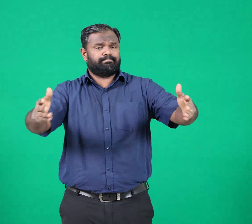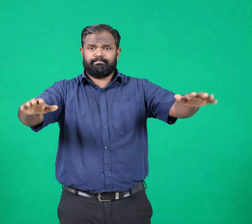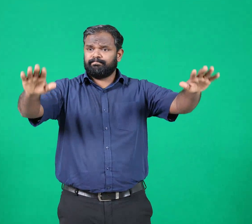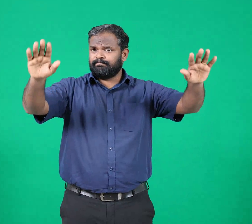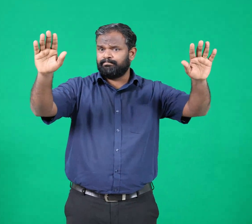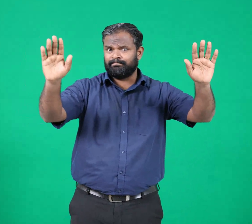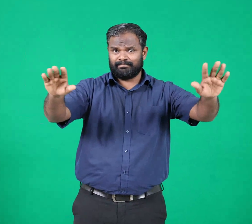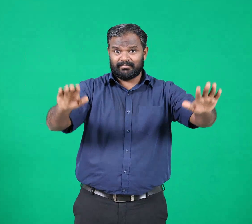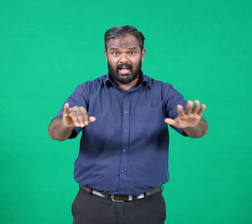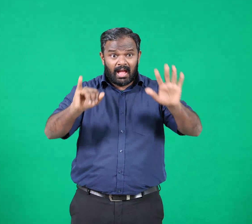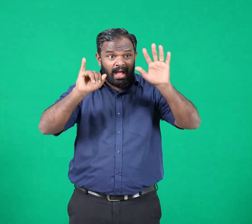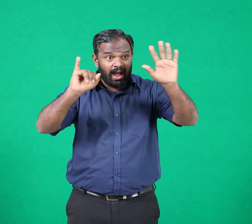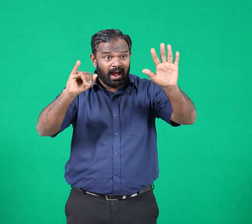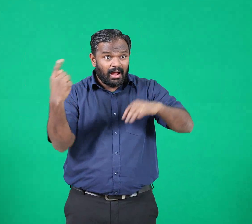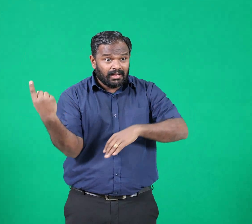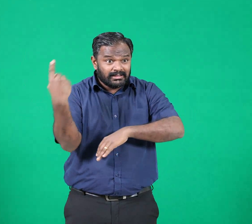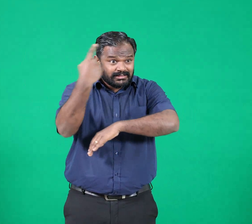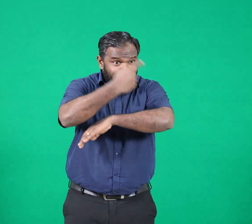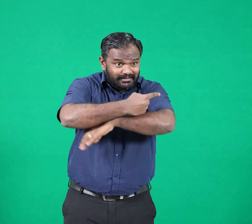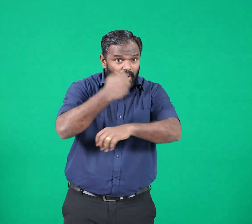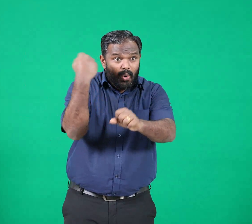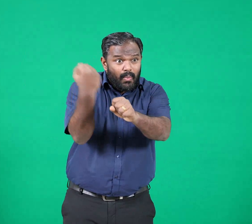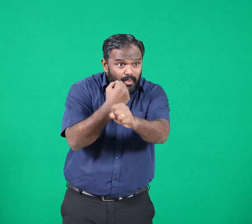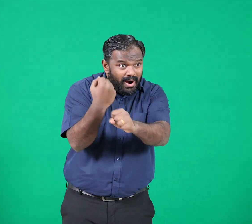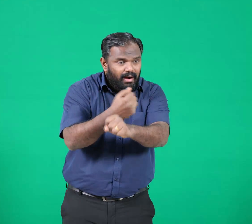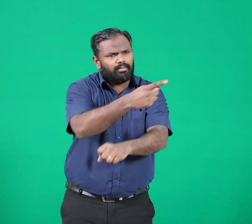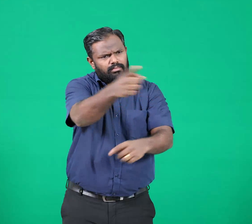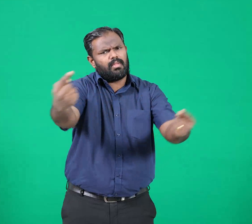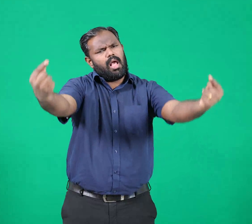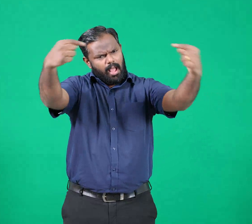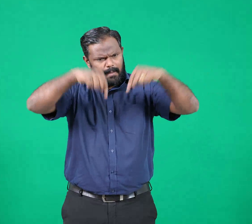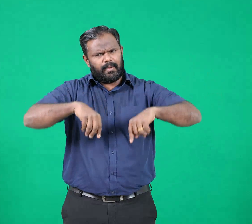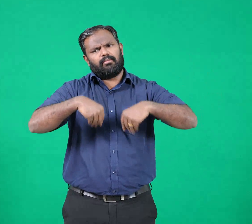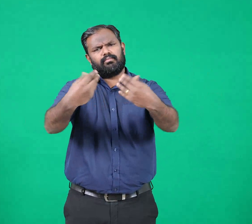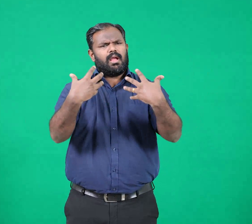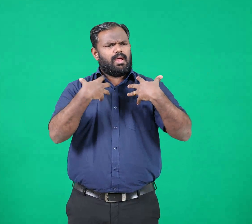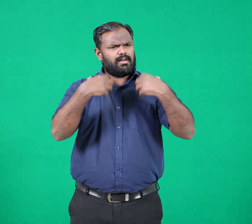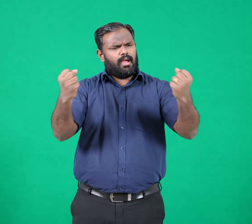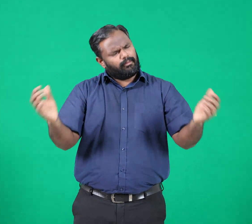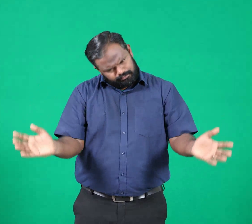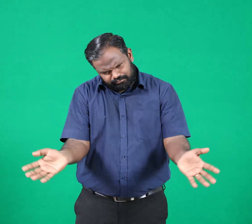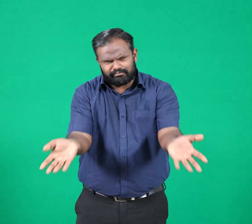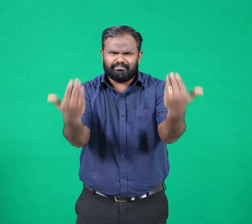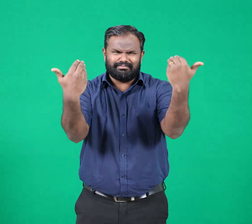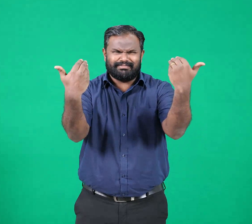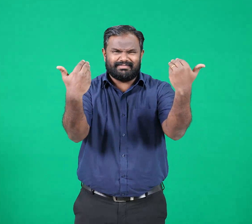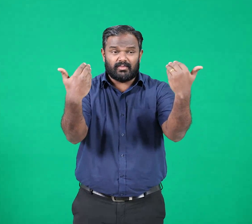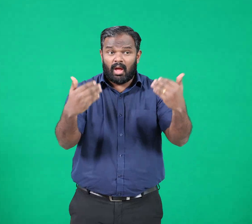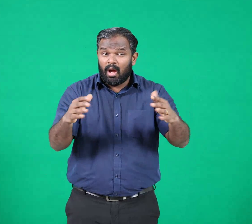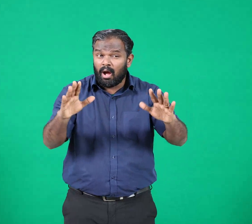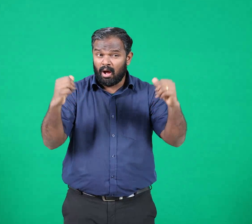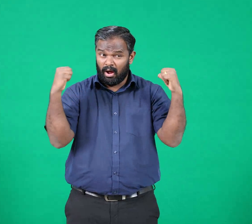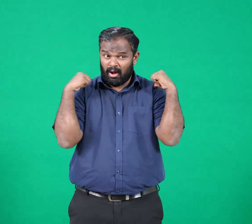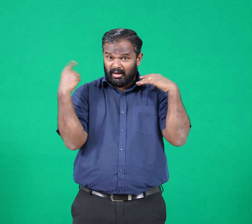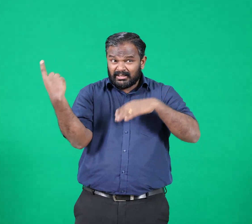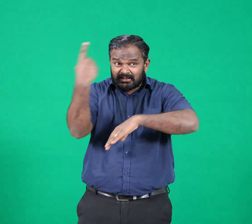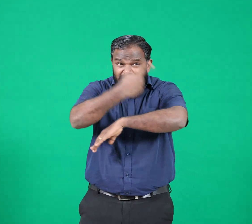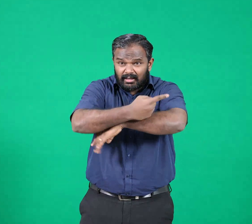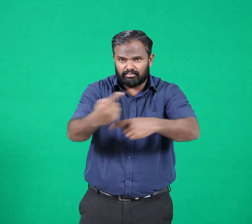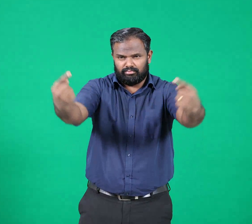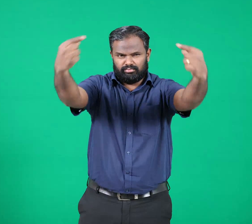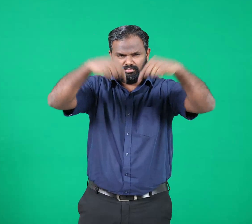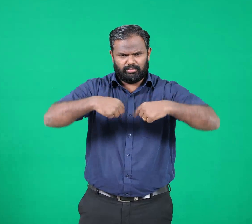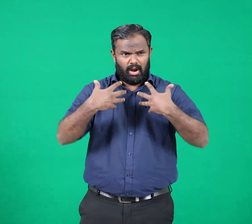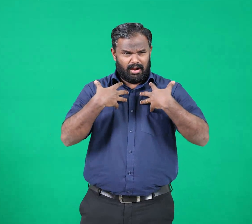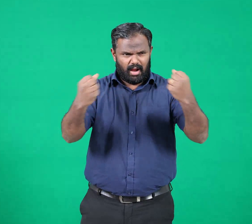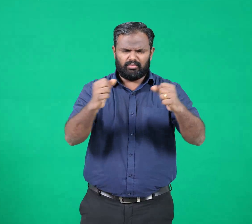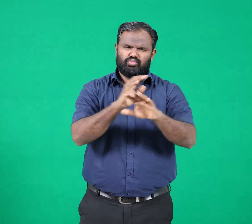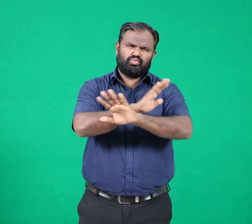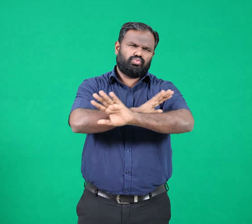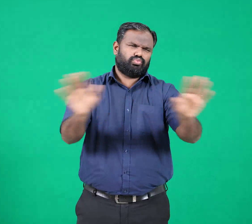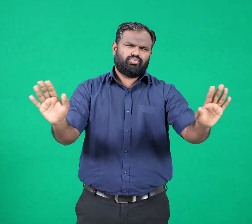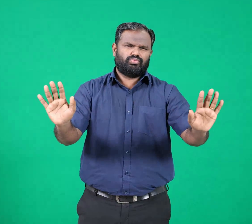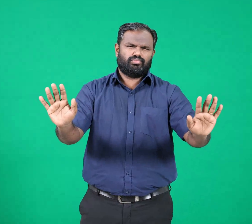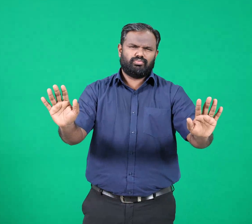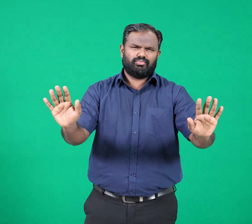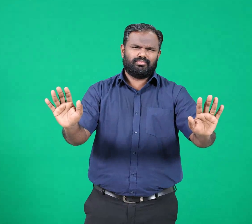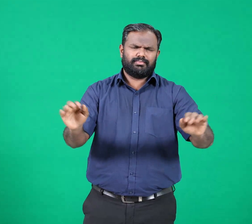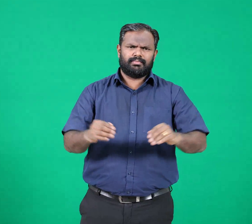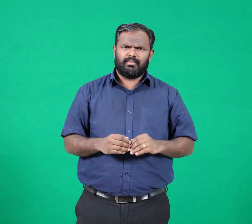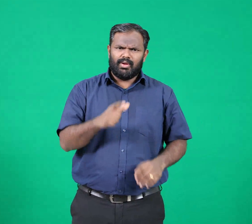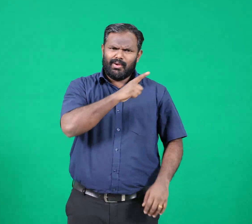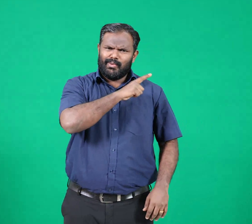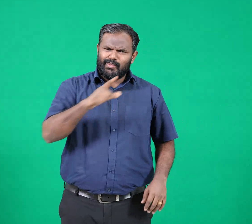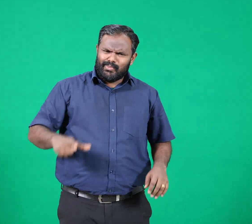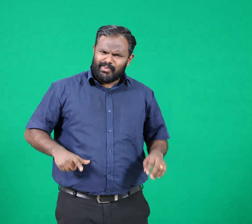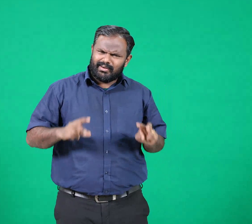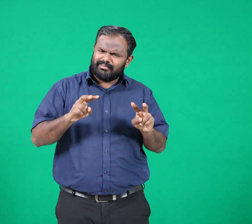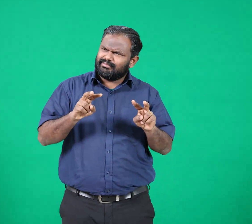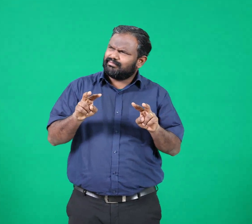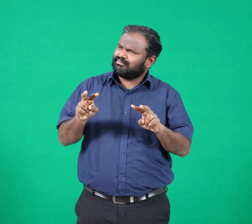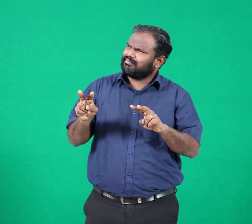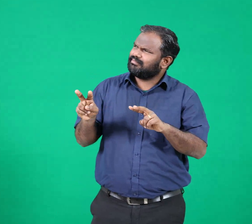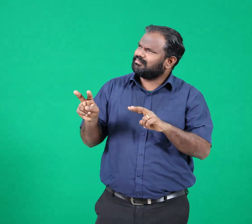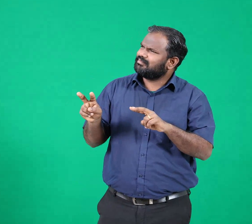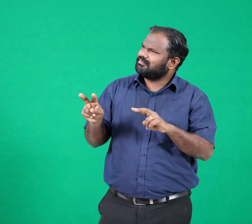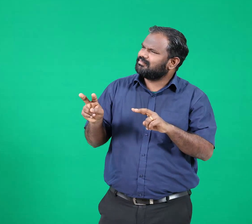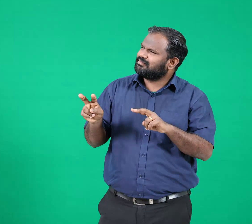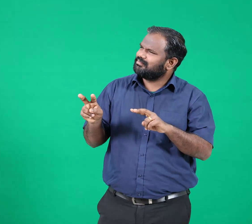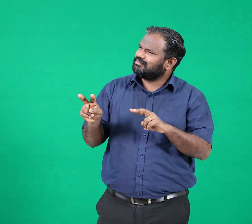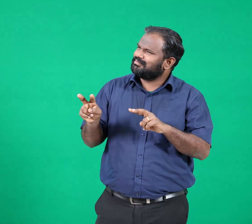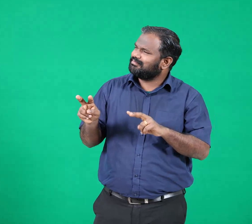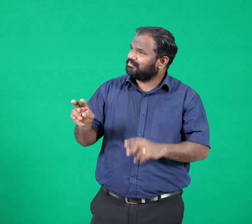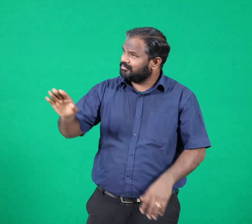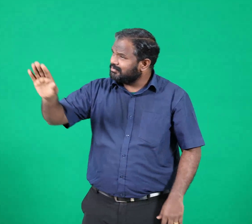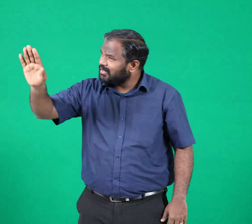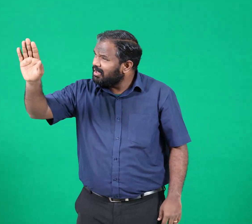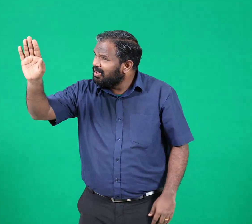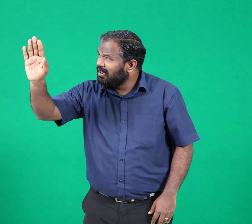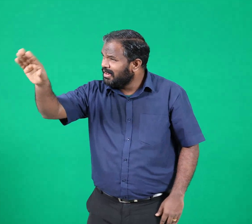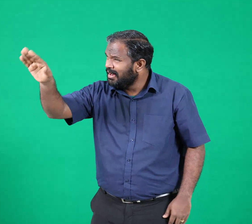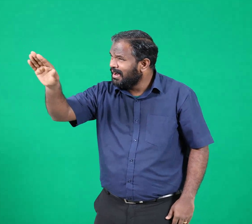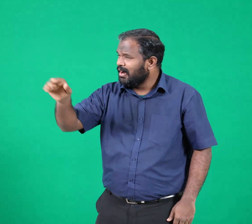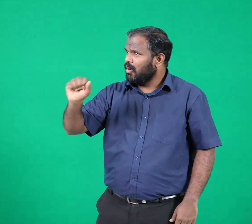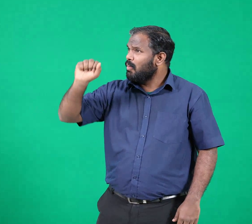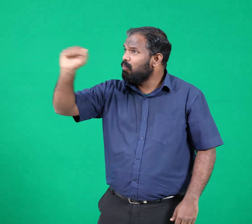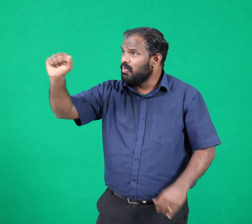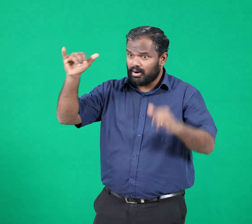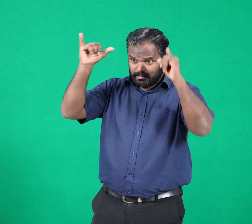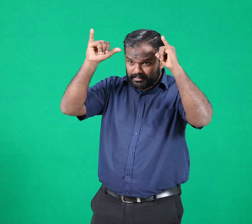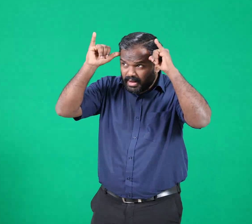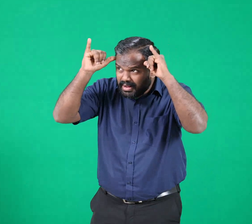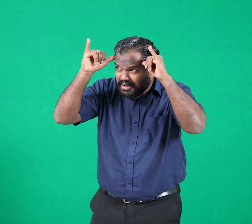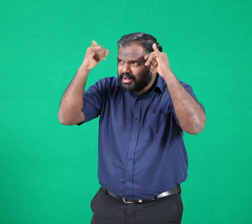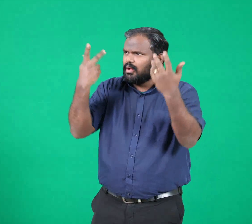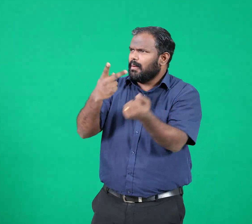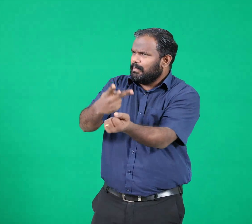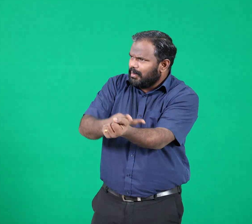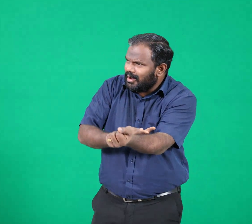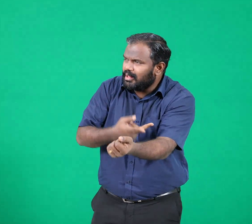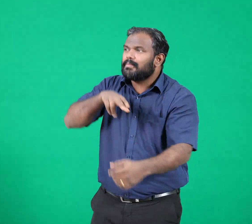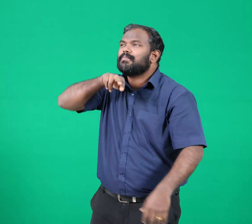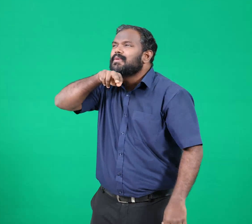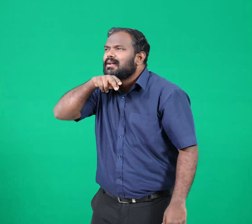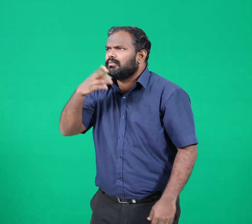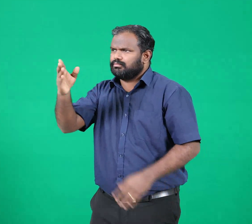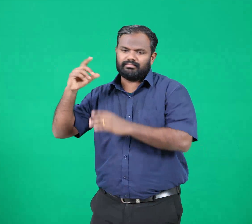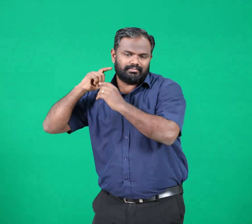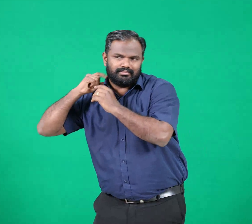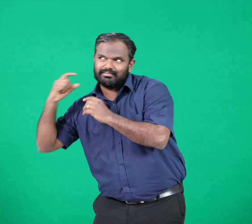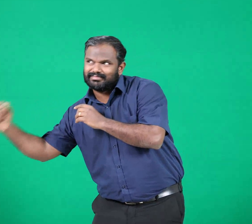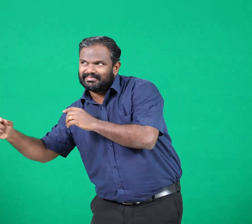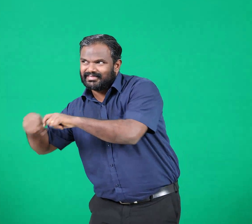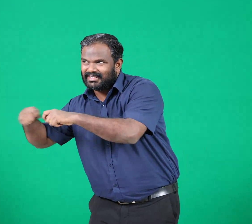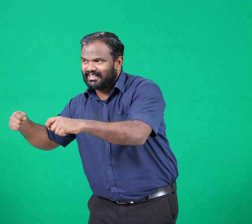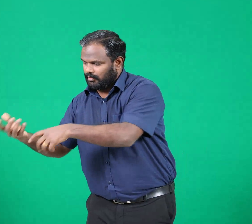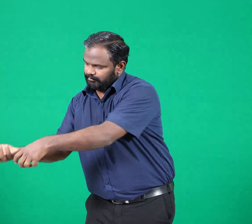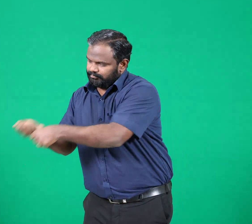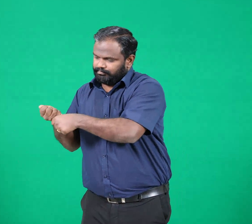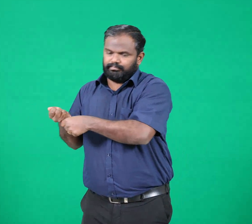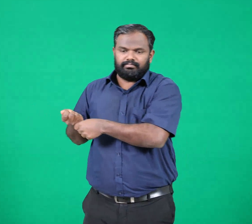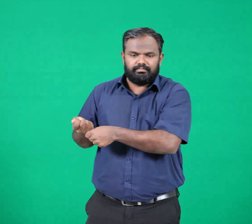" So come and be healed on those days and not on the Sabbath." "You hypocrites!" the Lord replied.